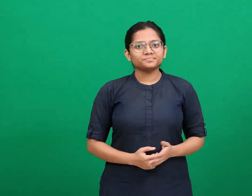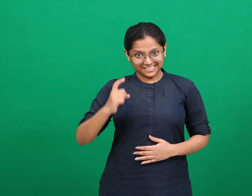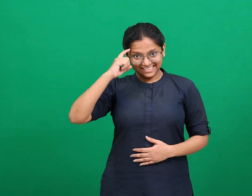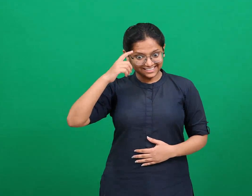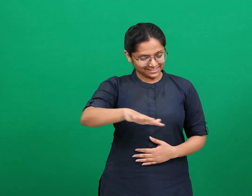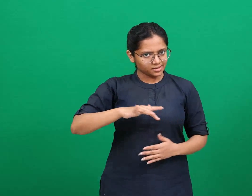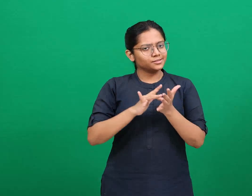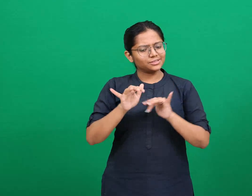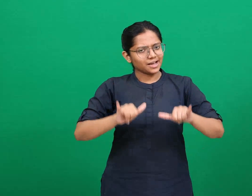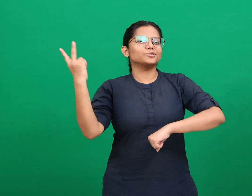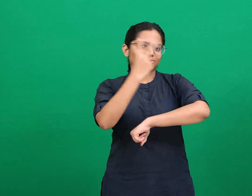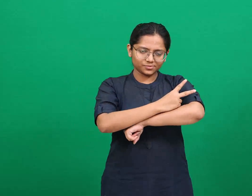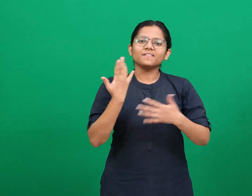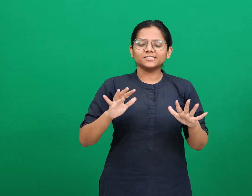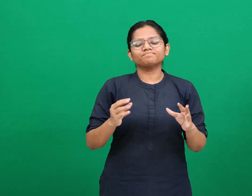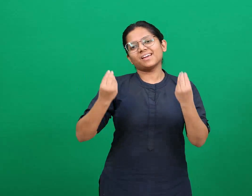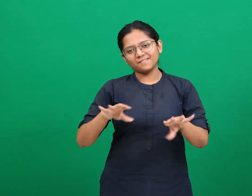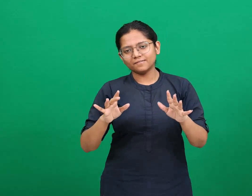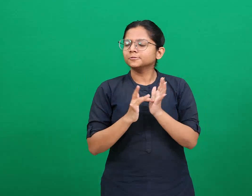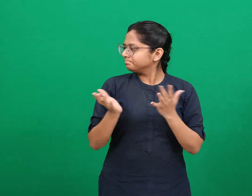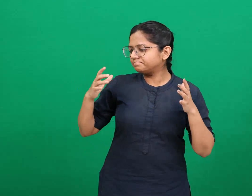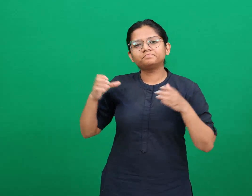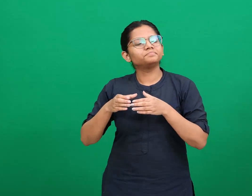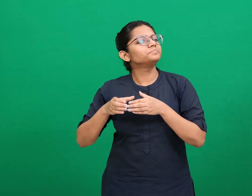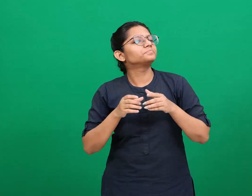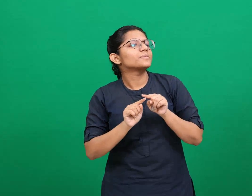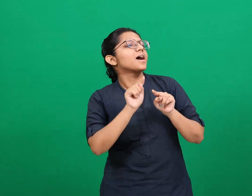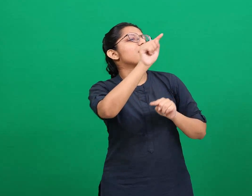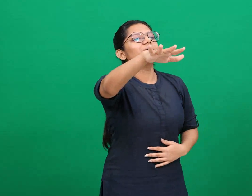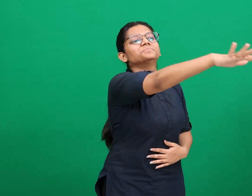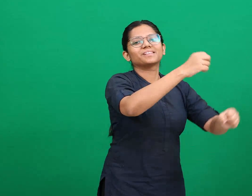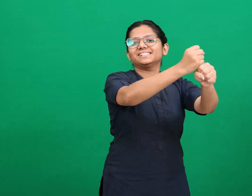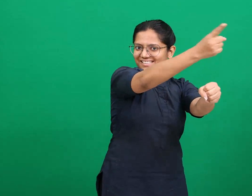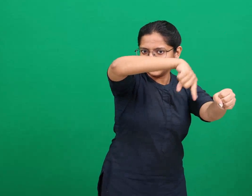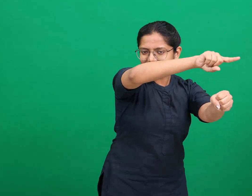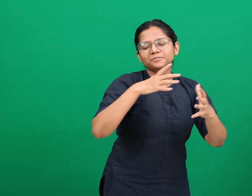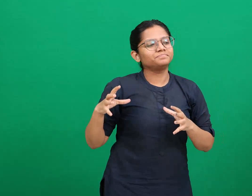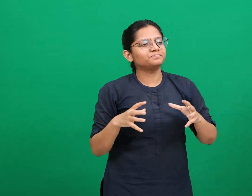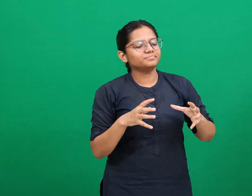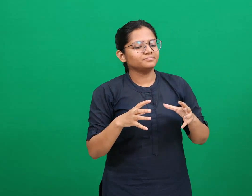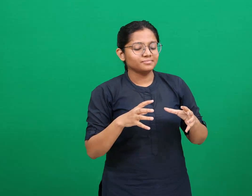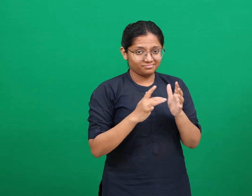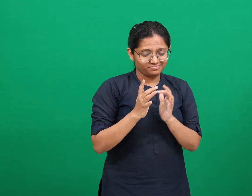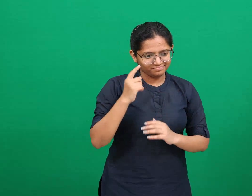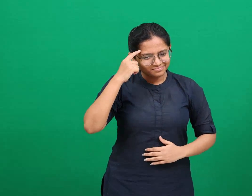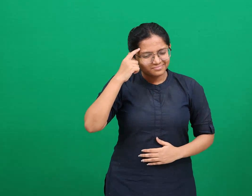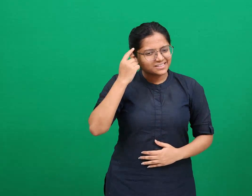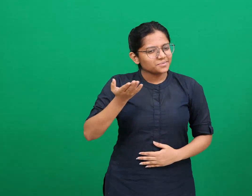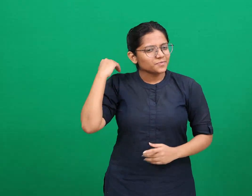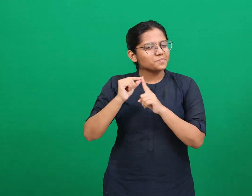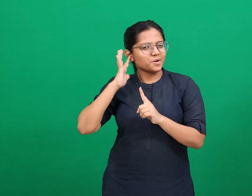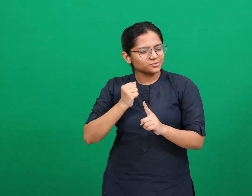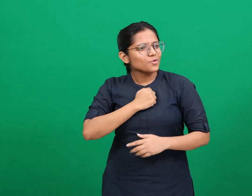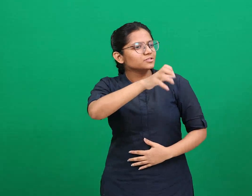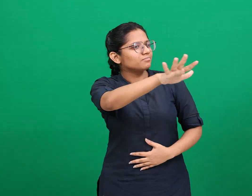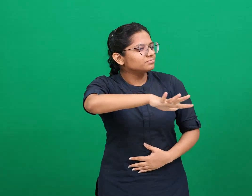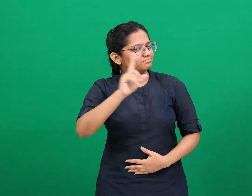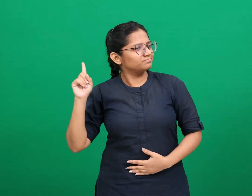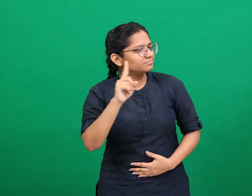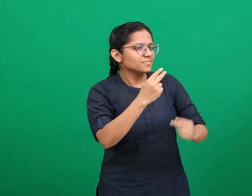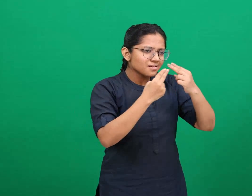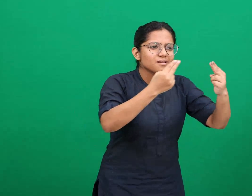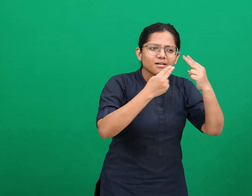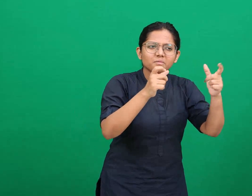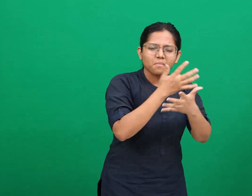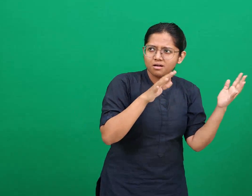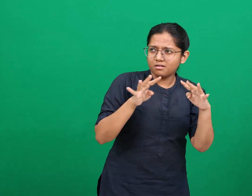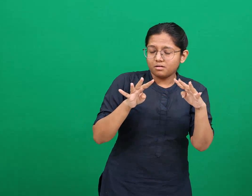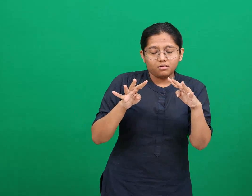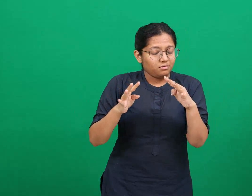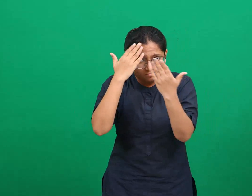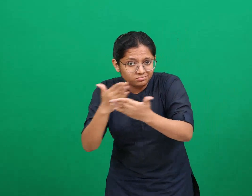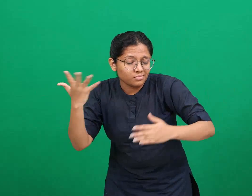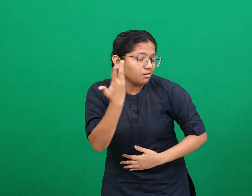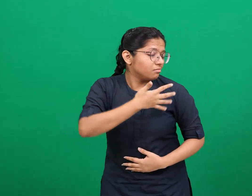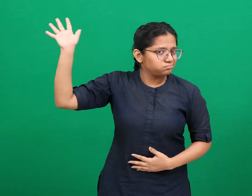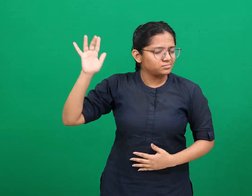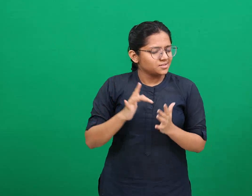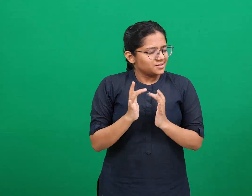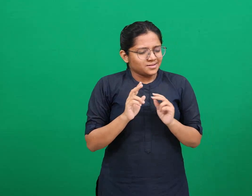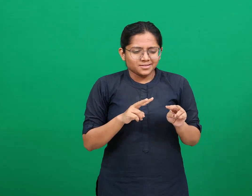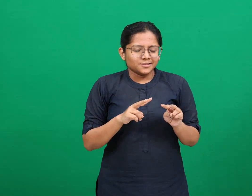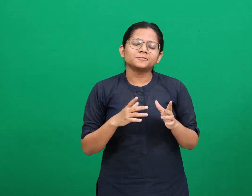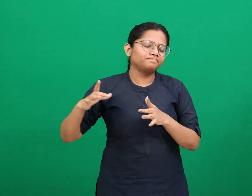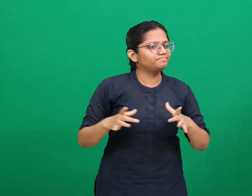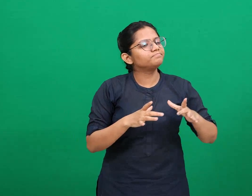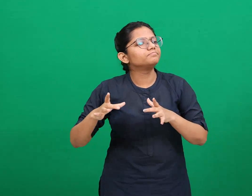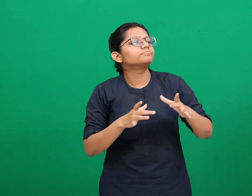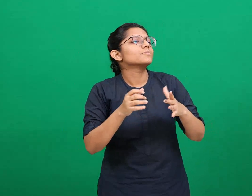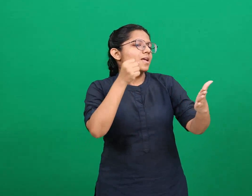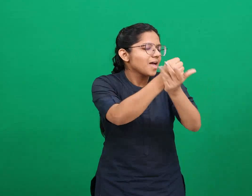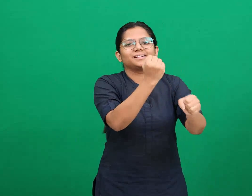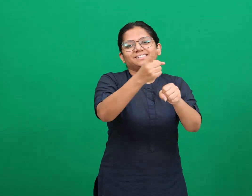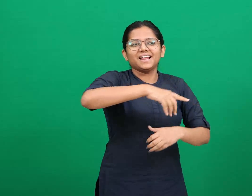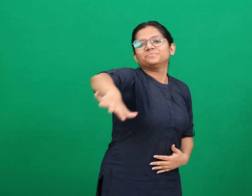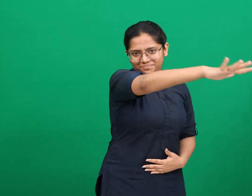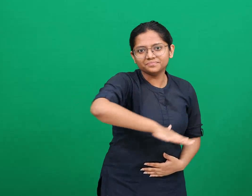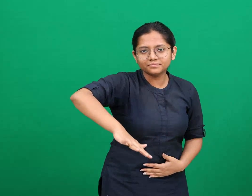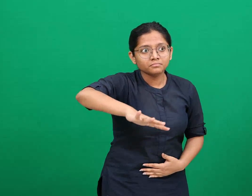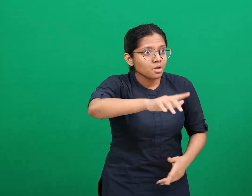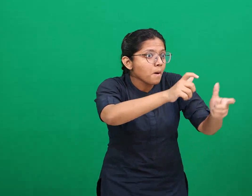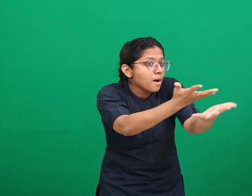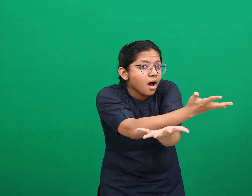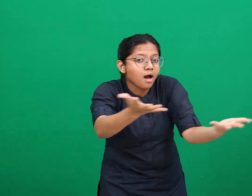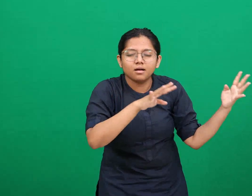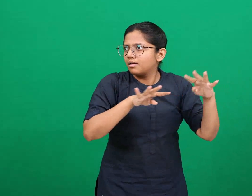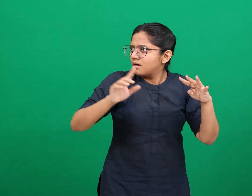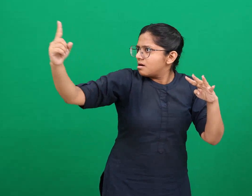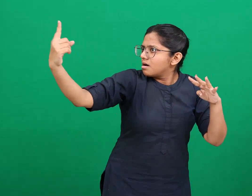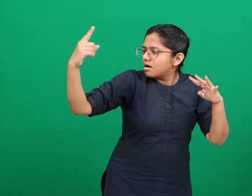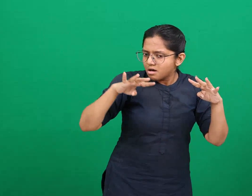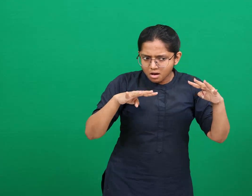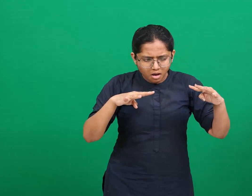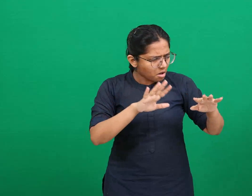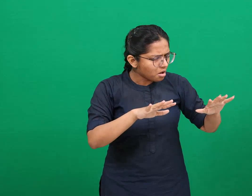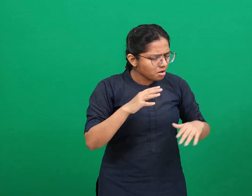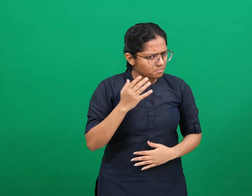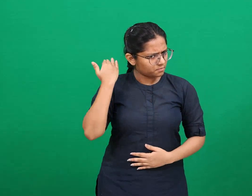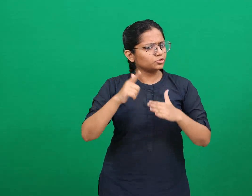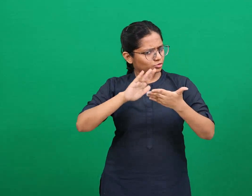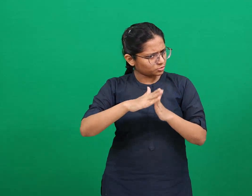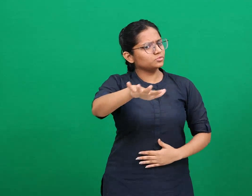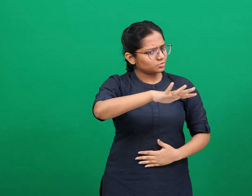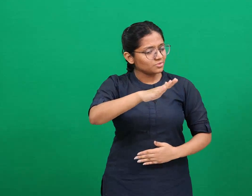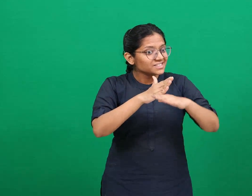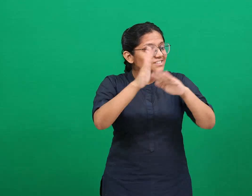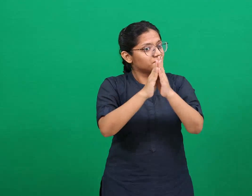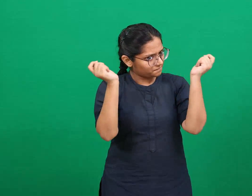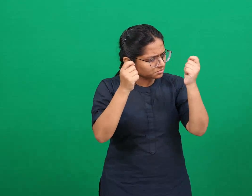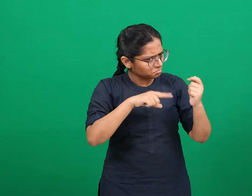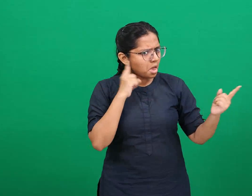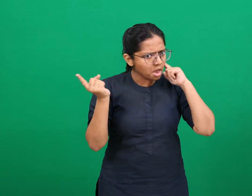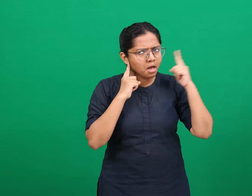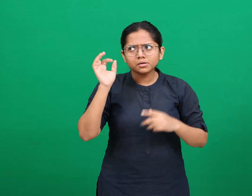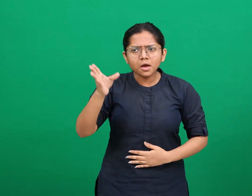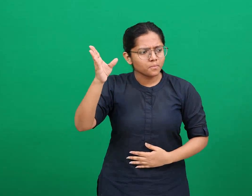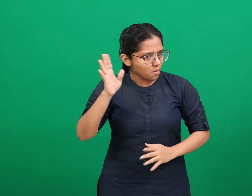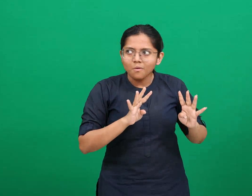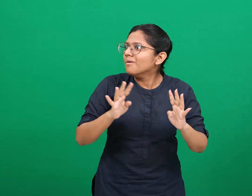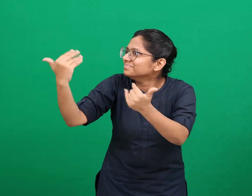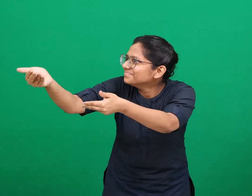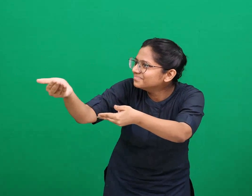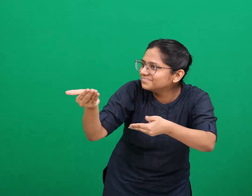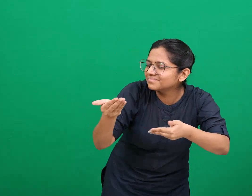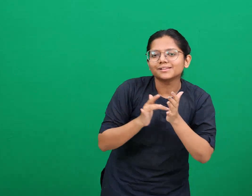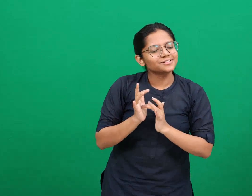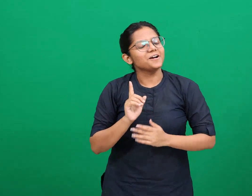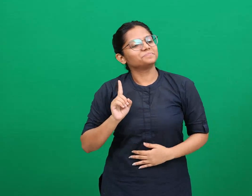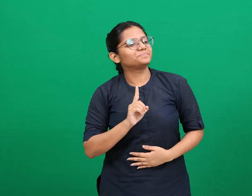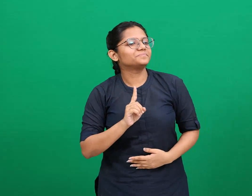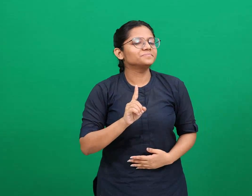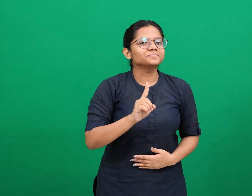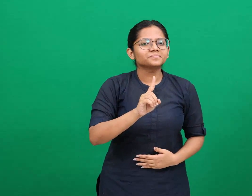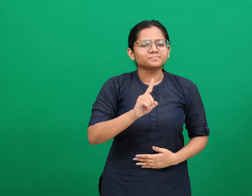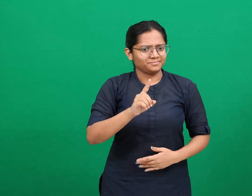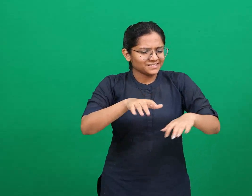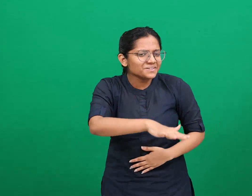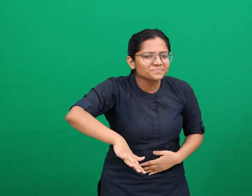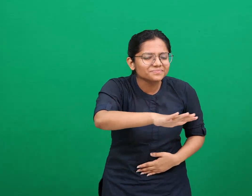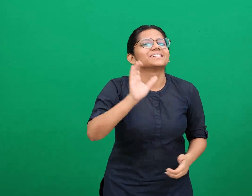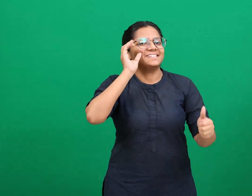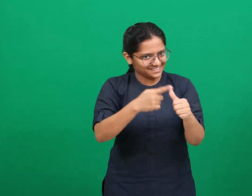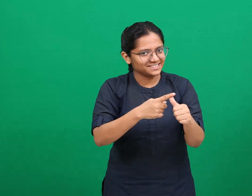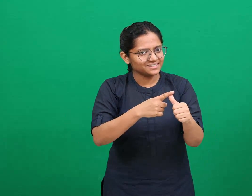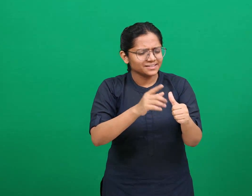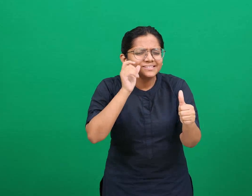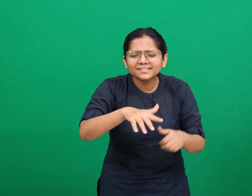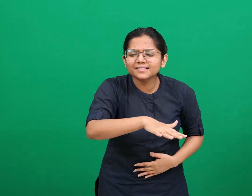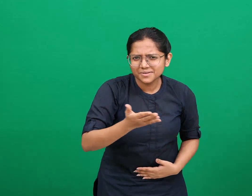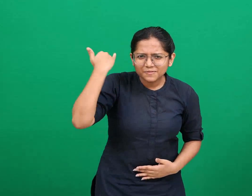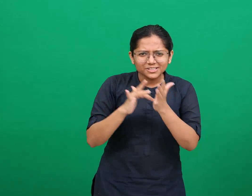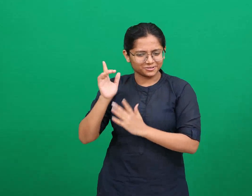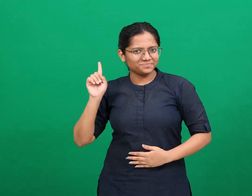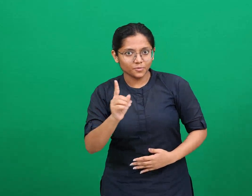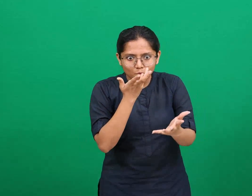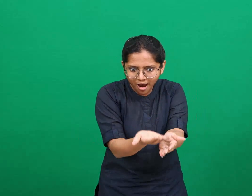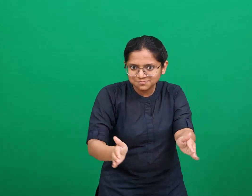After two days, Jesus left for Galilee. Now He Himself had testified that a prophet has no honor in his own hometown. Yet when He arrived, the Galileans welcomed Him. They had seen all the great things He had done in Jerusalem at the feast, for they had gone there as well.